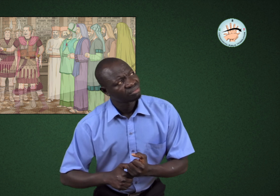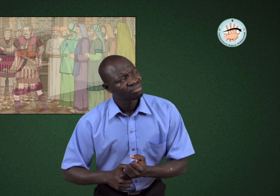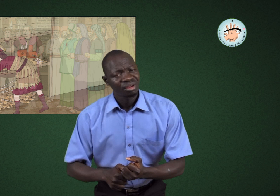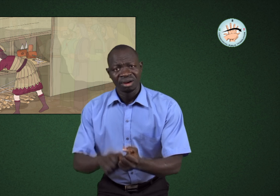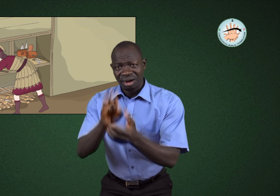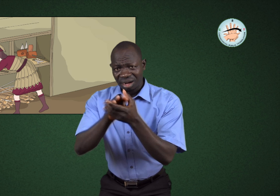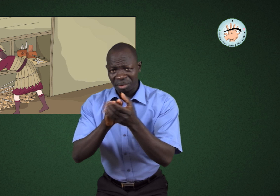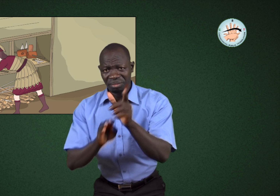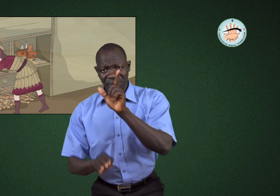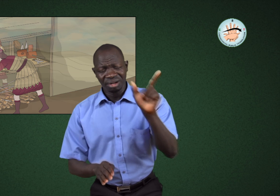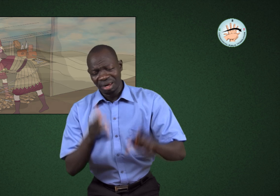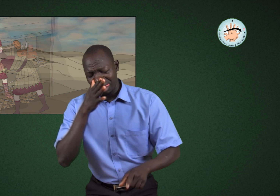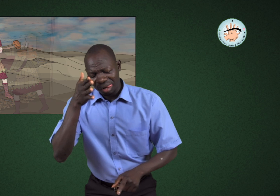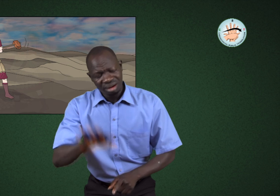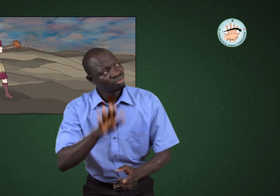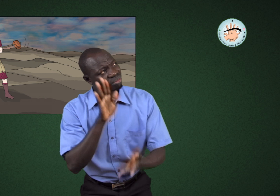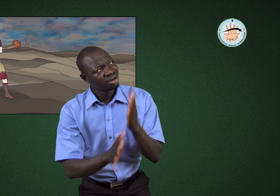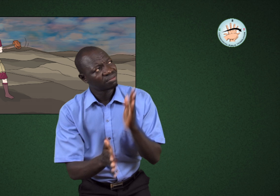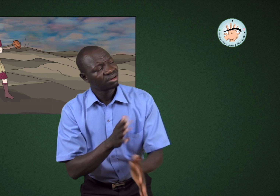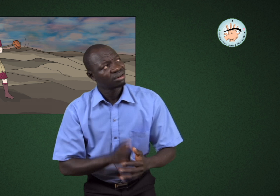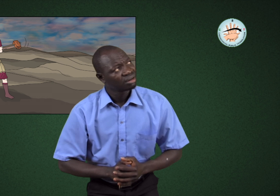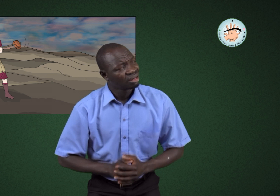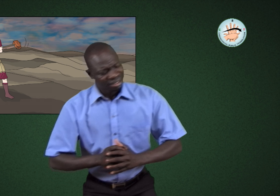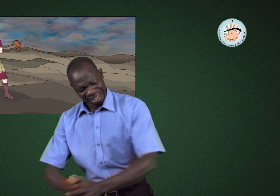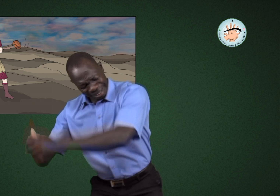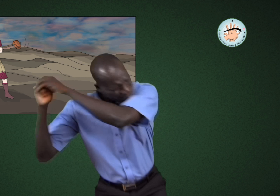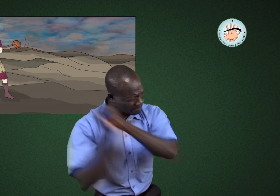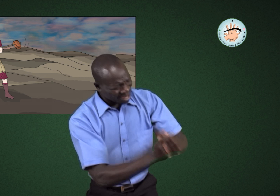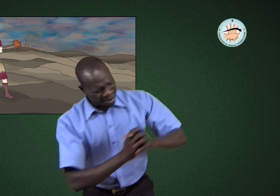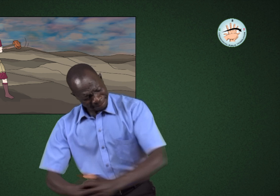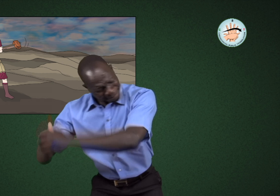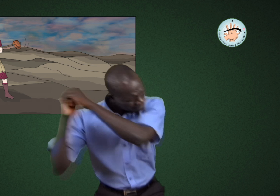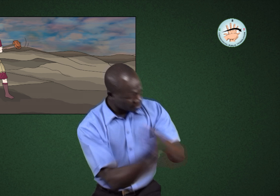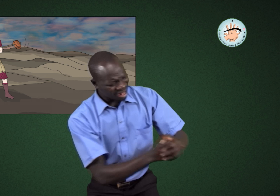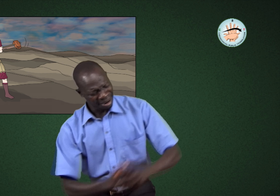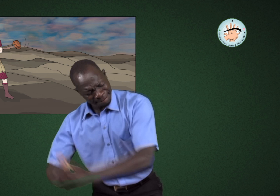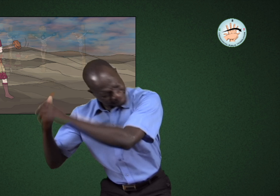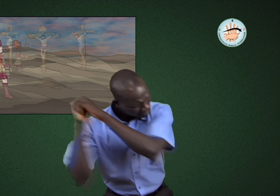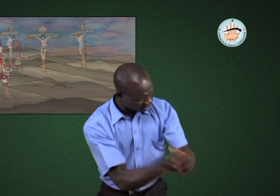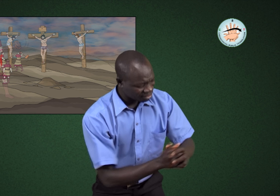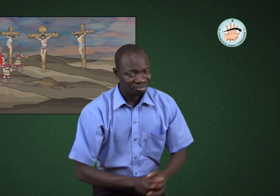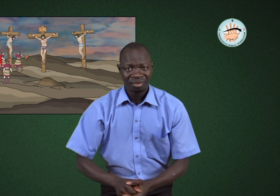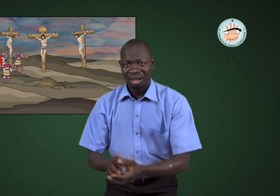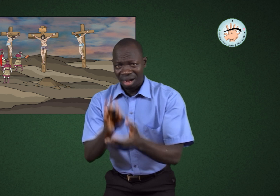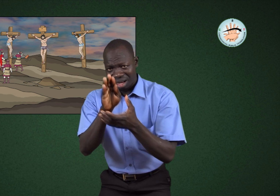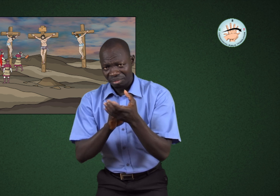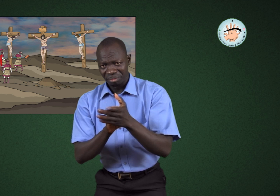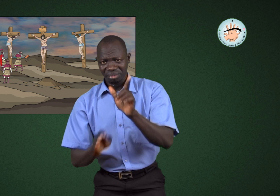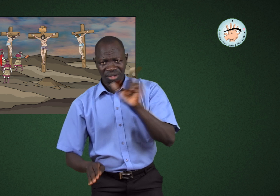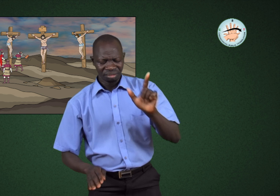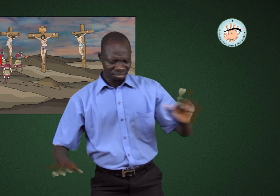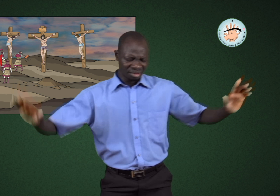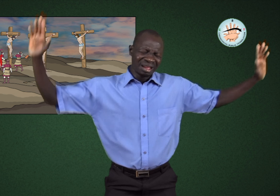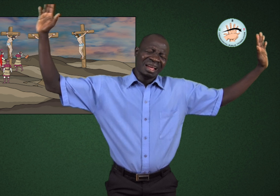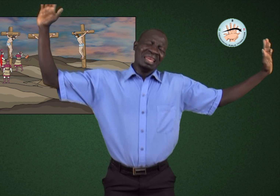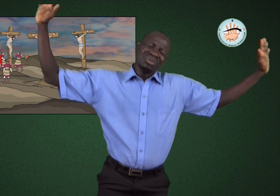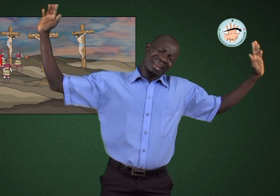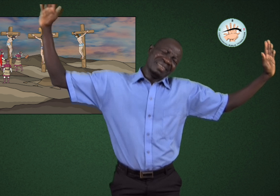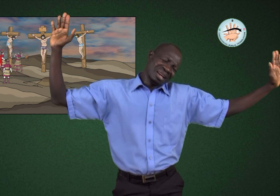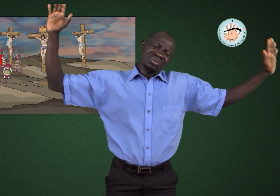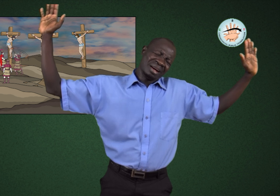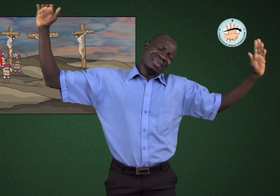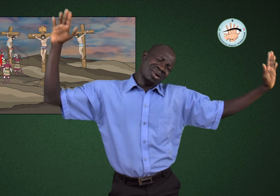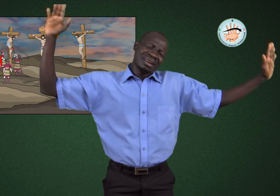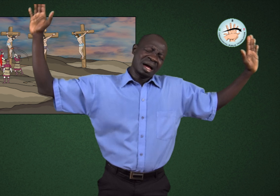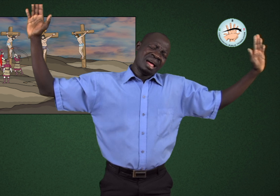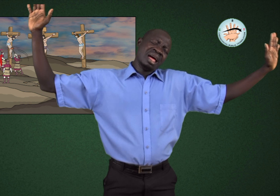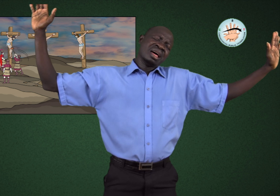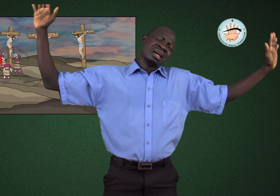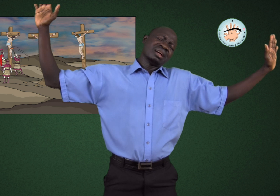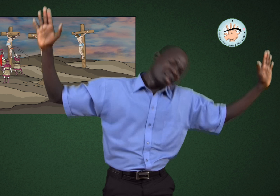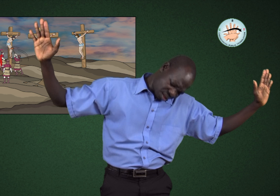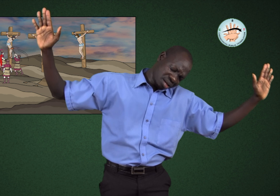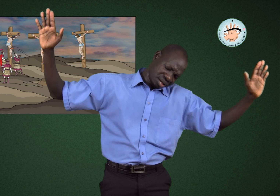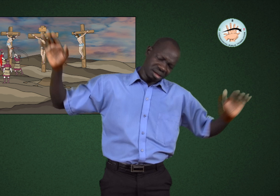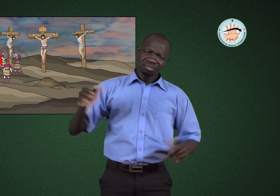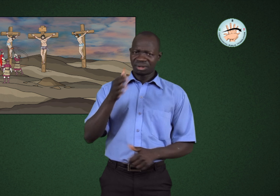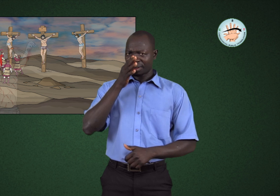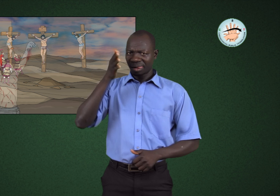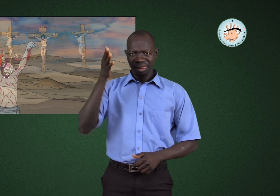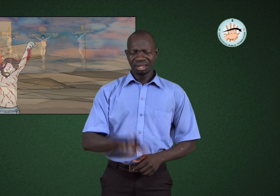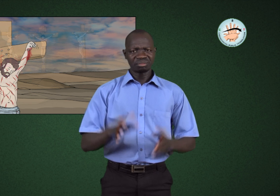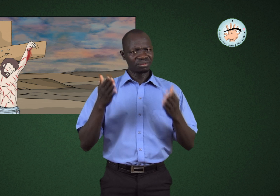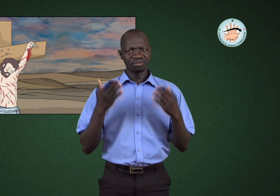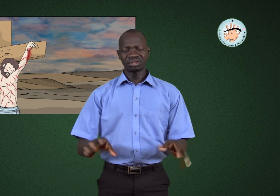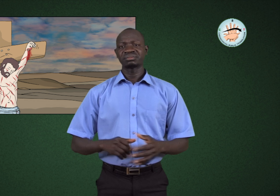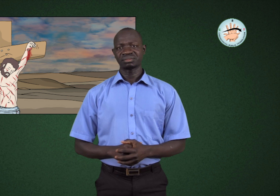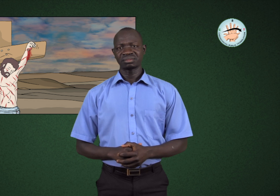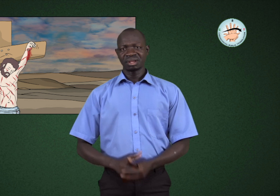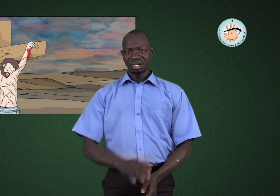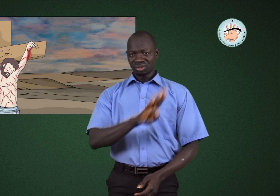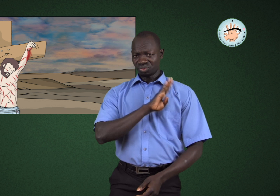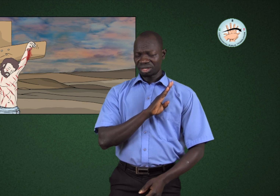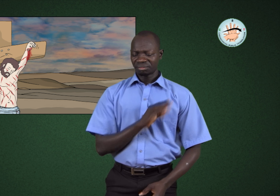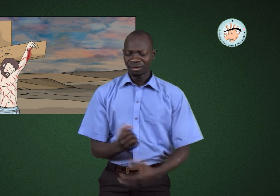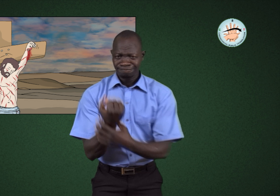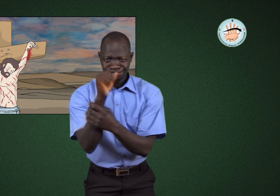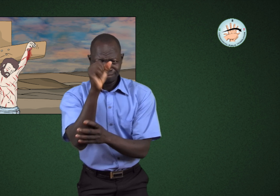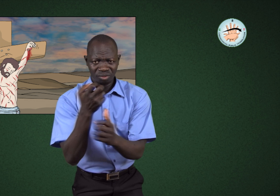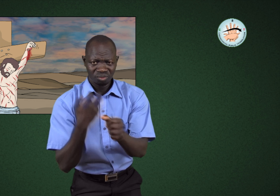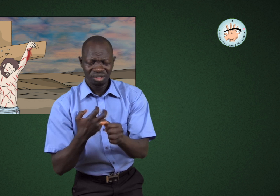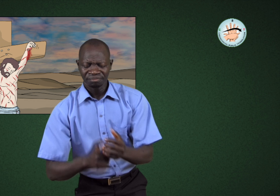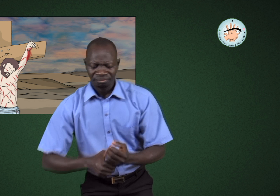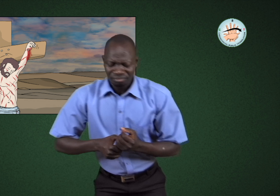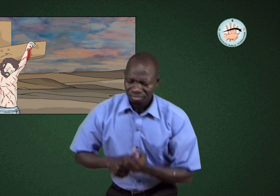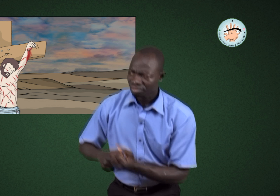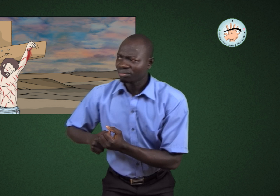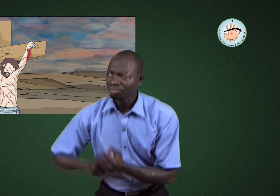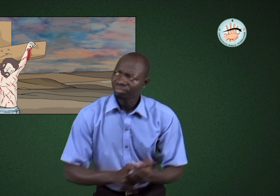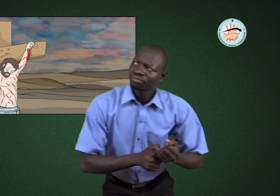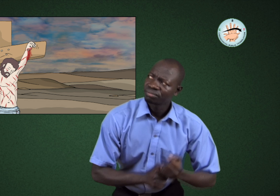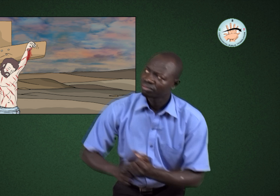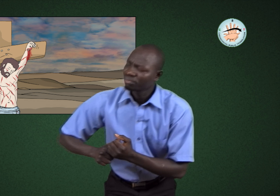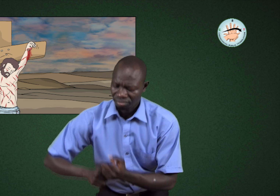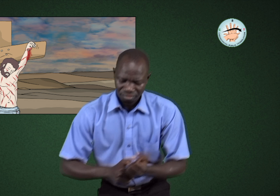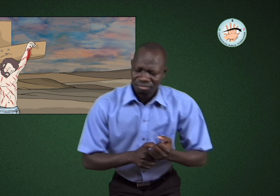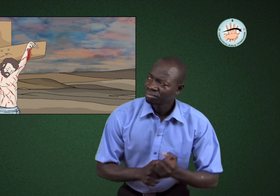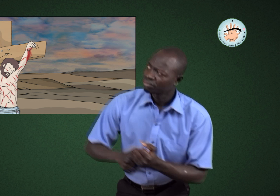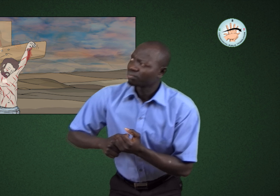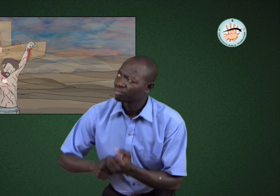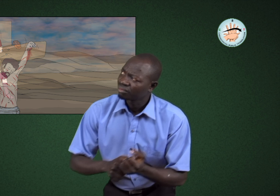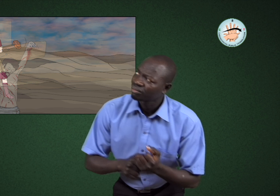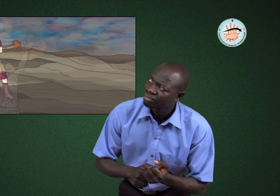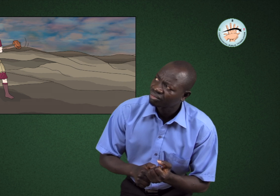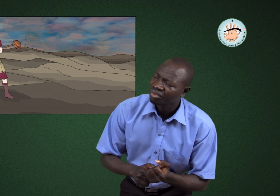So the soldiers came and broke the legs of the first man who had been crucified with Jesus, and those of the other.